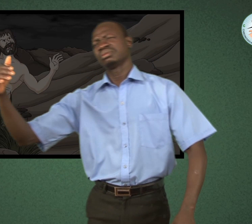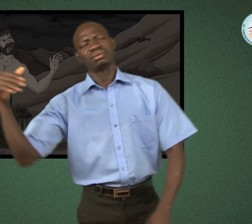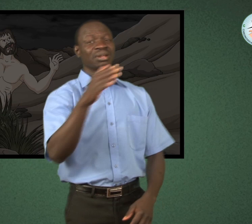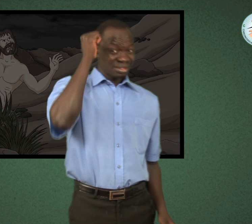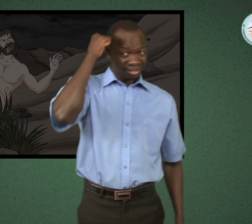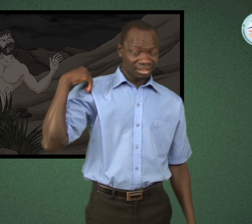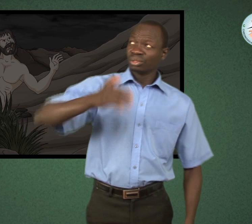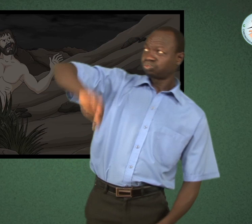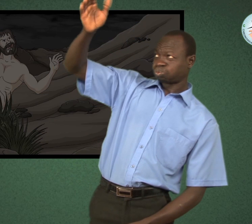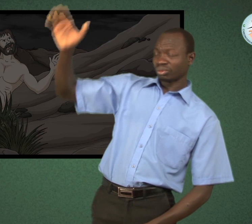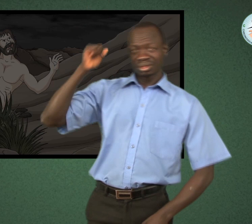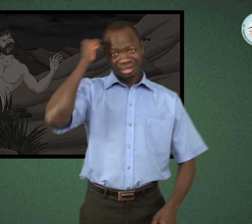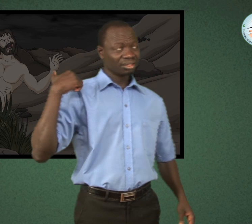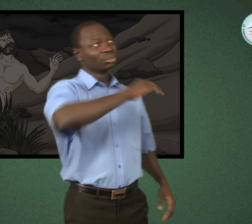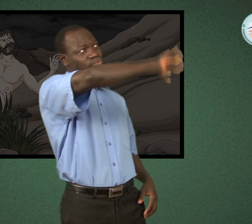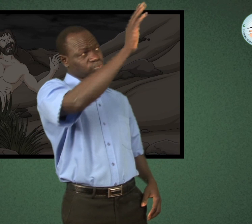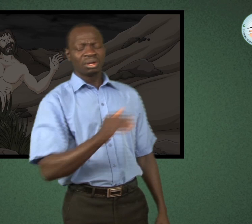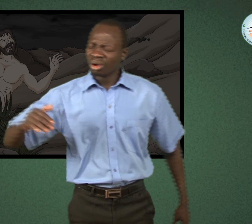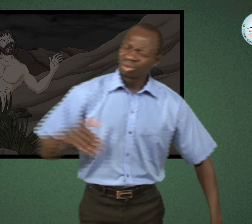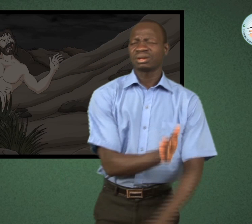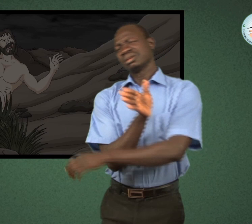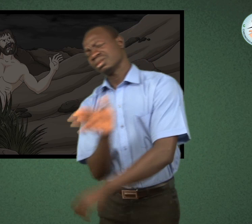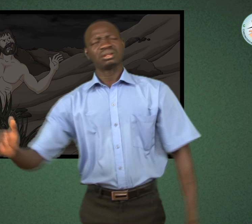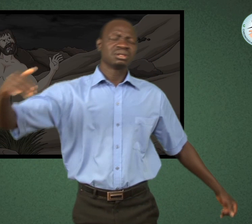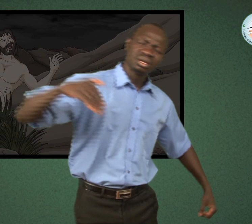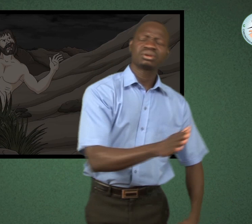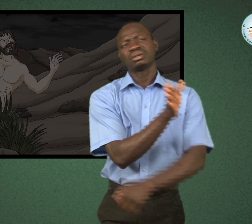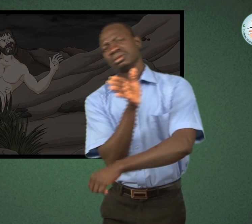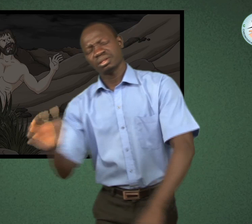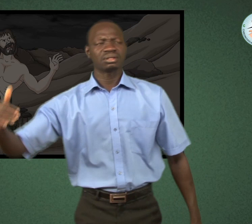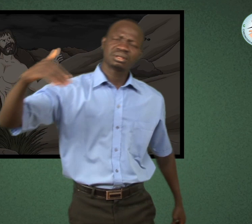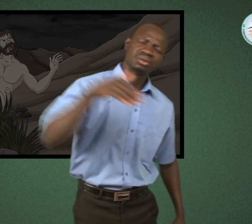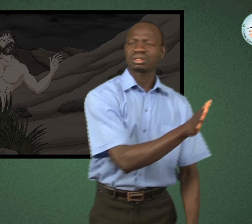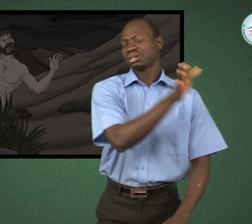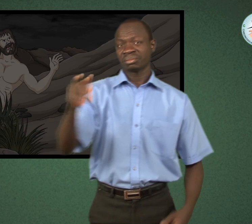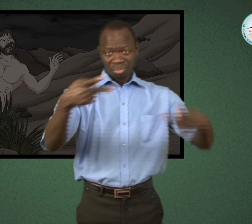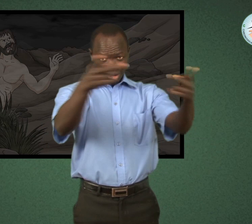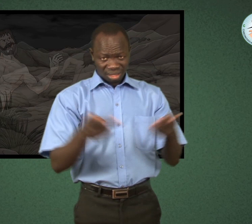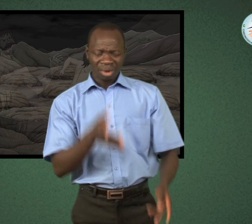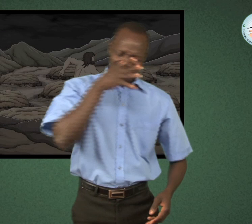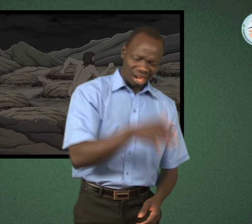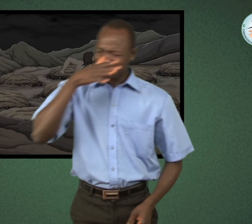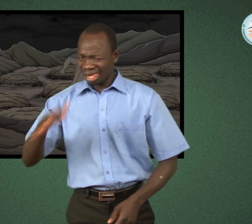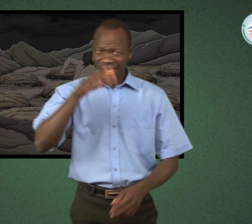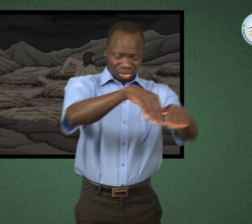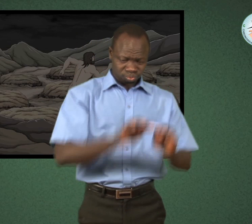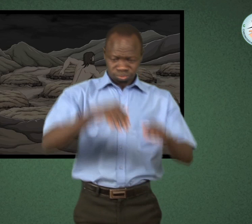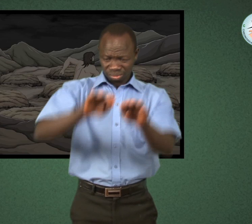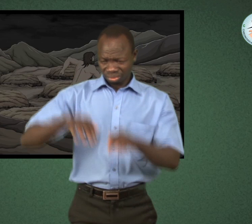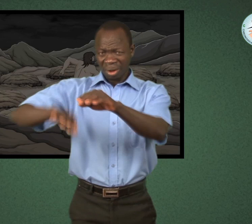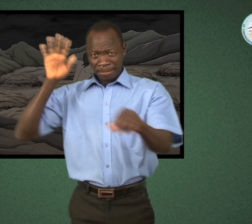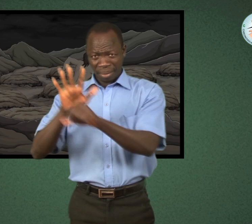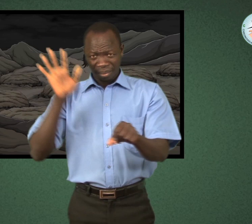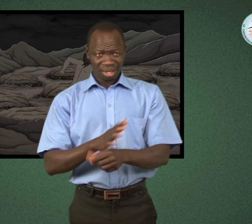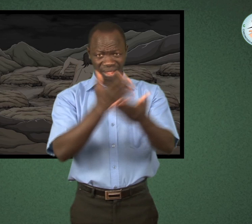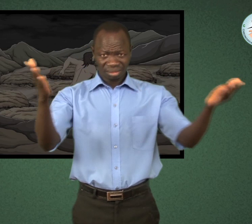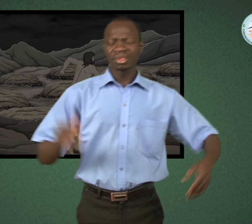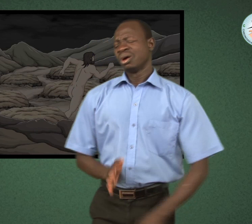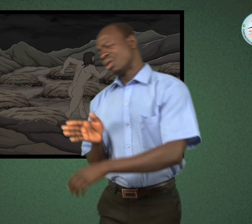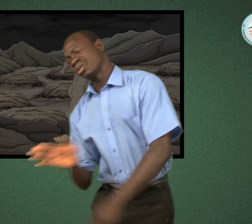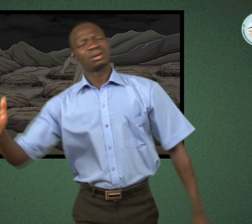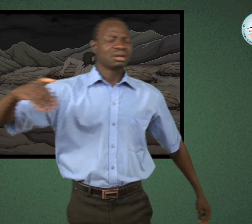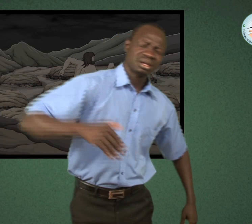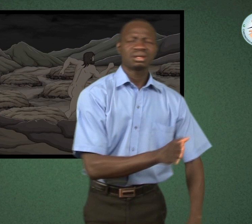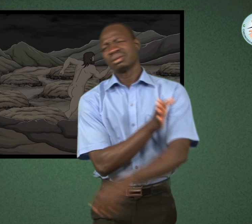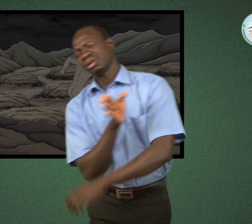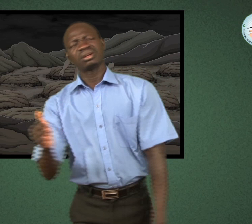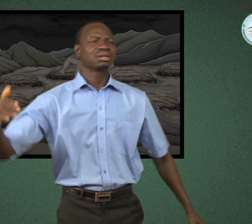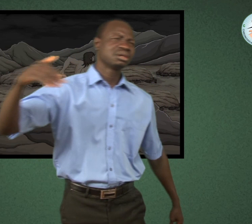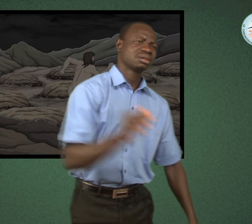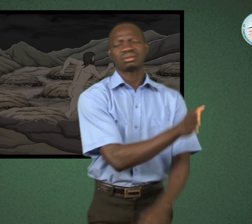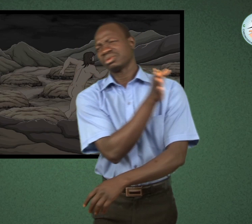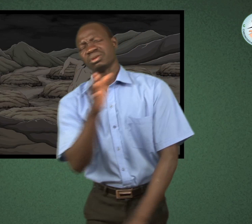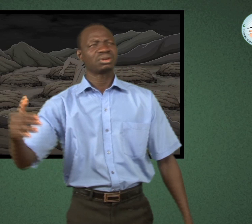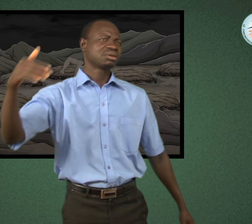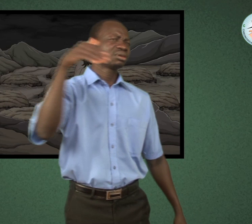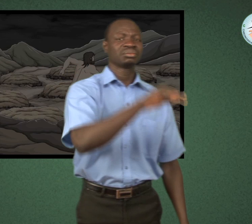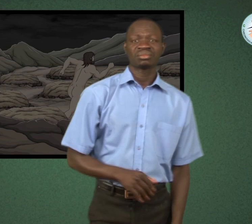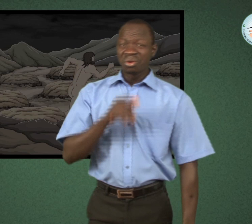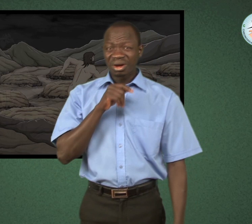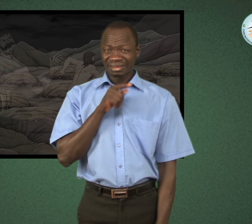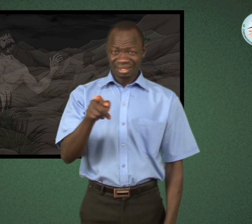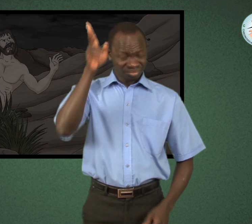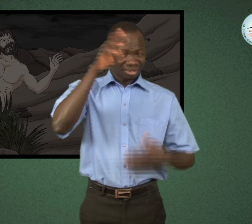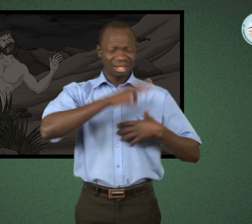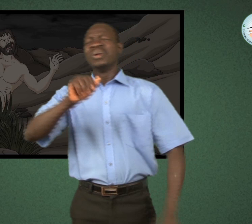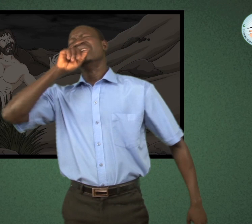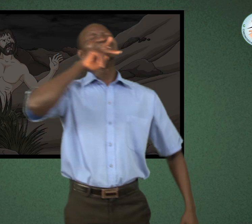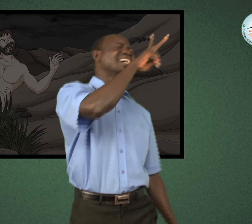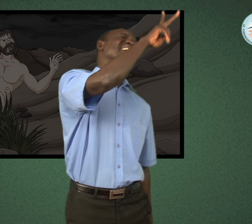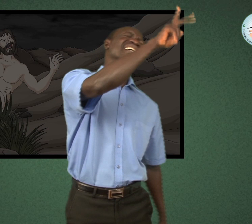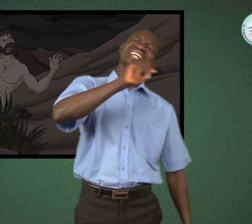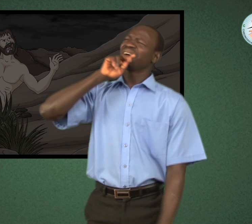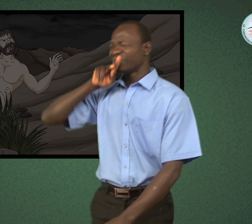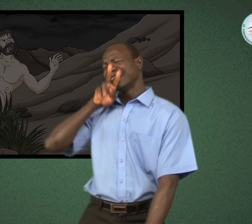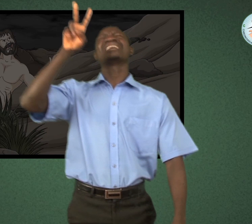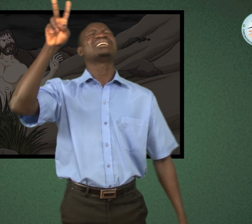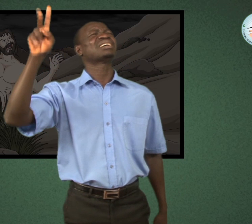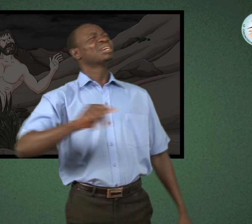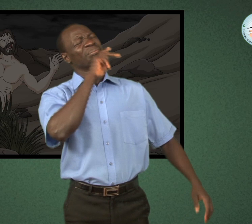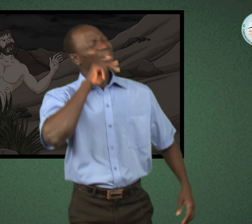Though he was often bound with chains and shackles, he had broken the chains and shattered the shackles.